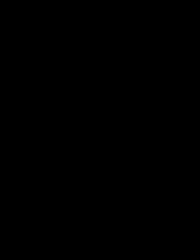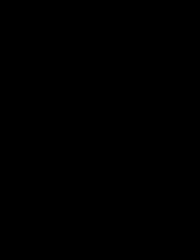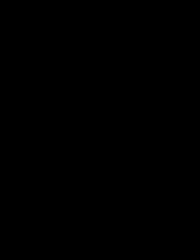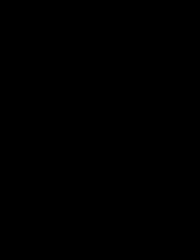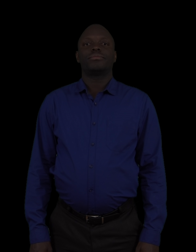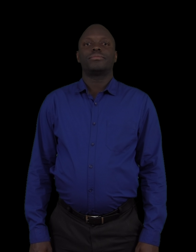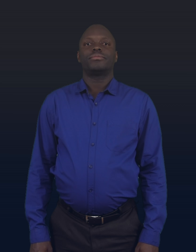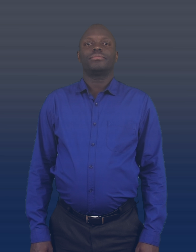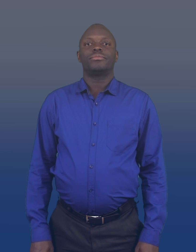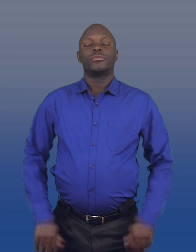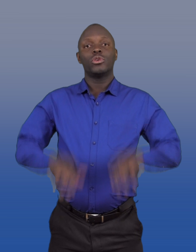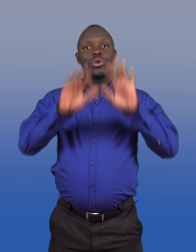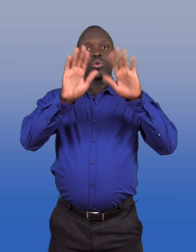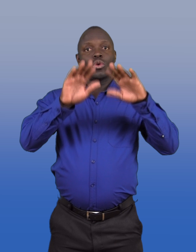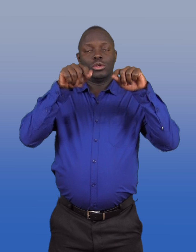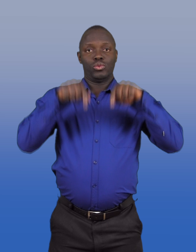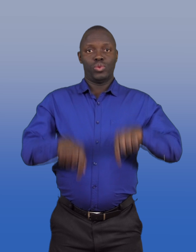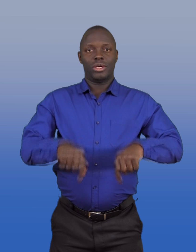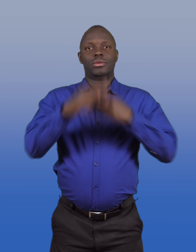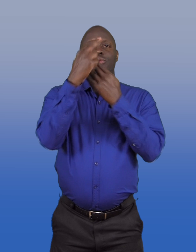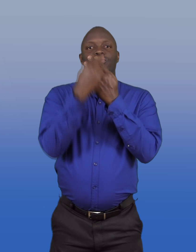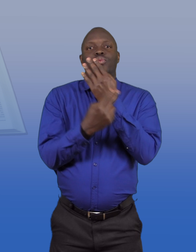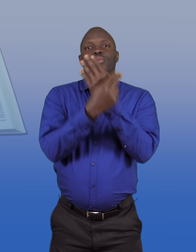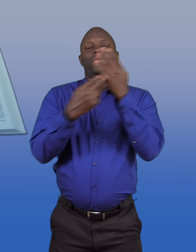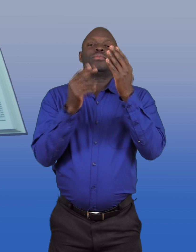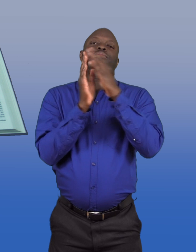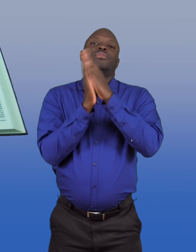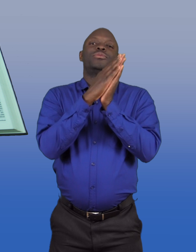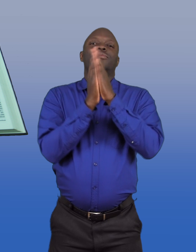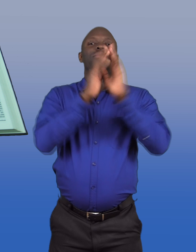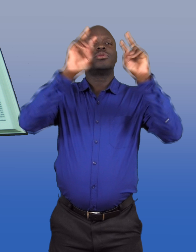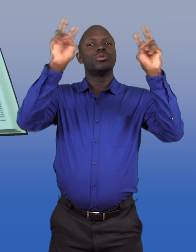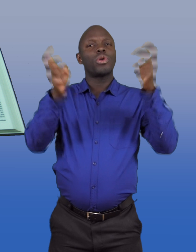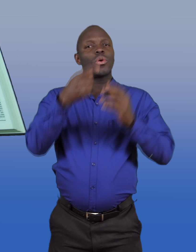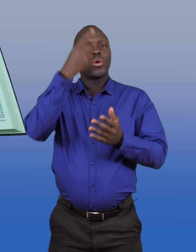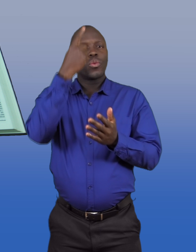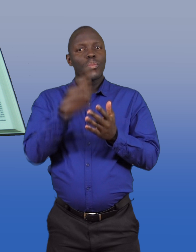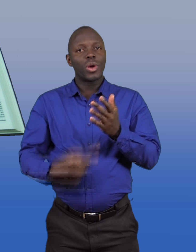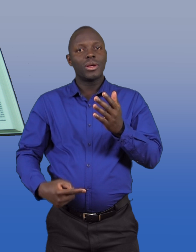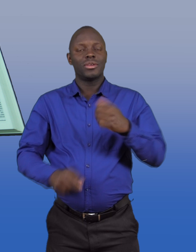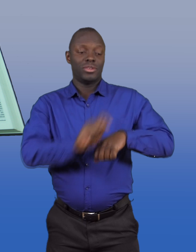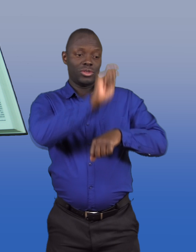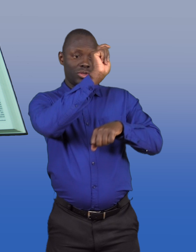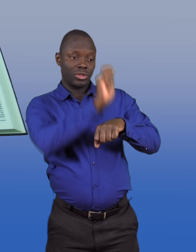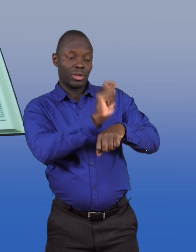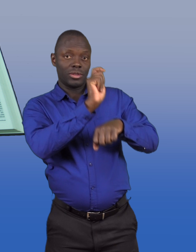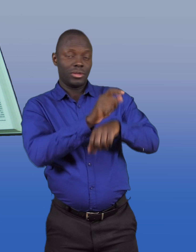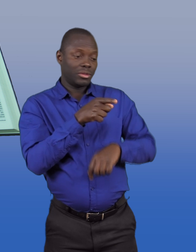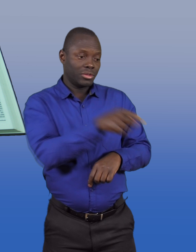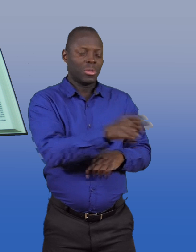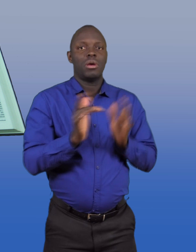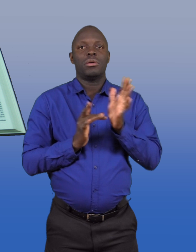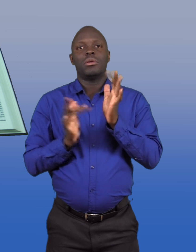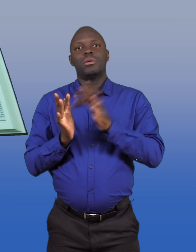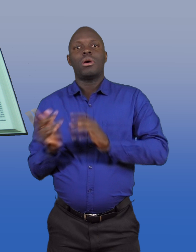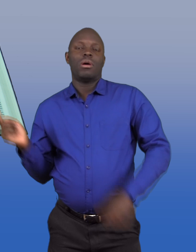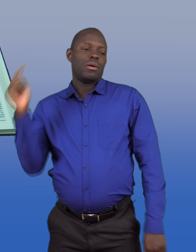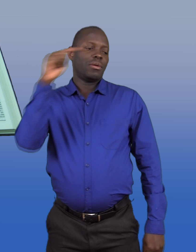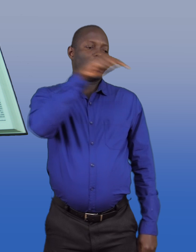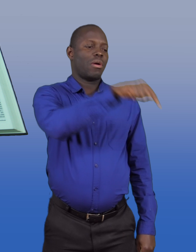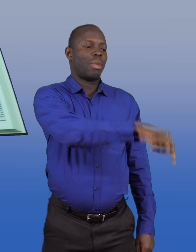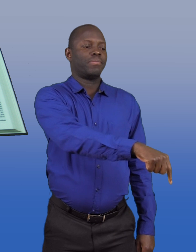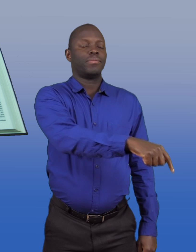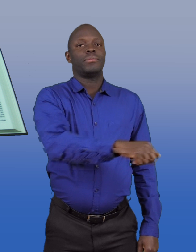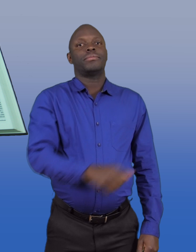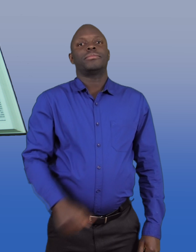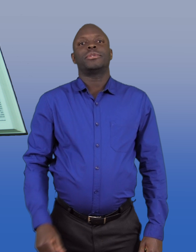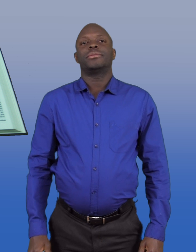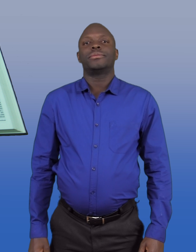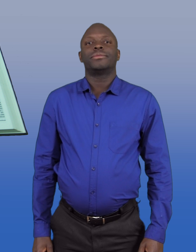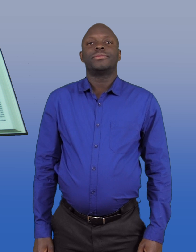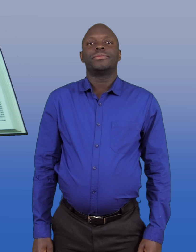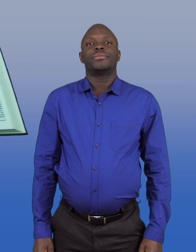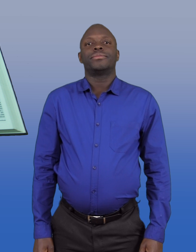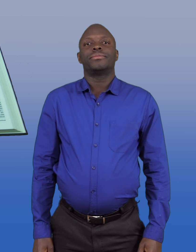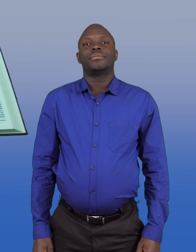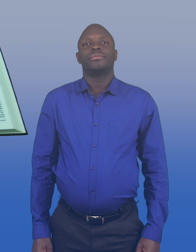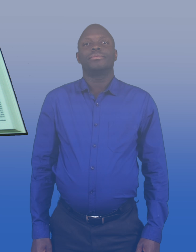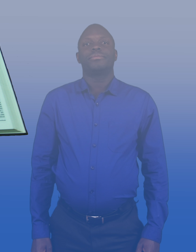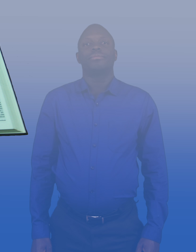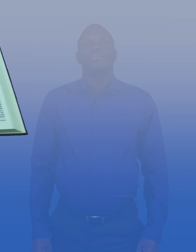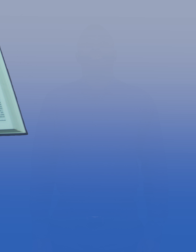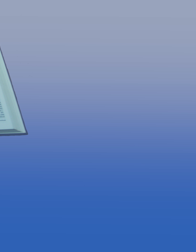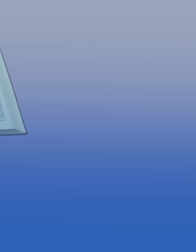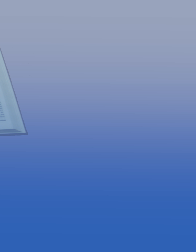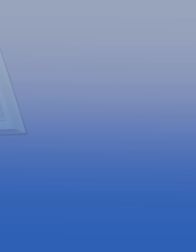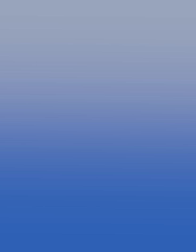Jesus goes to the temple